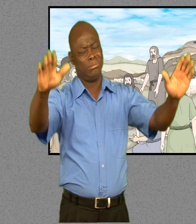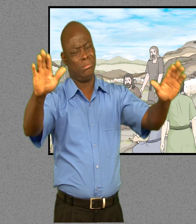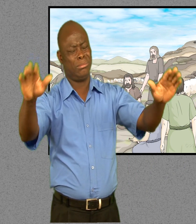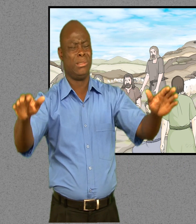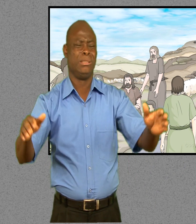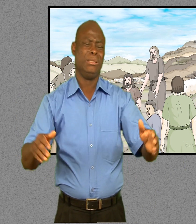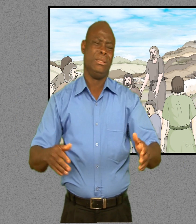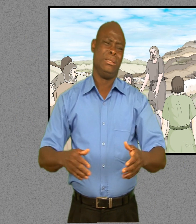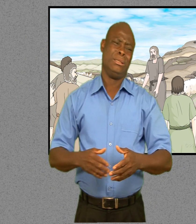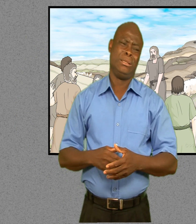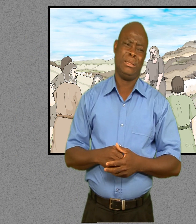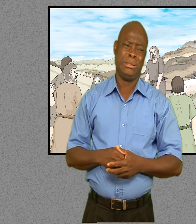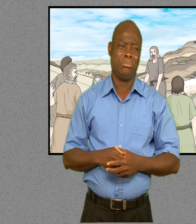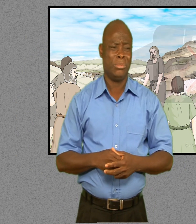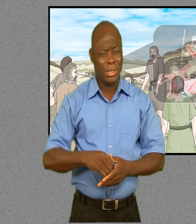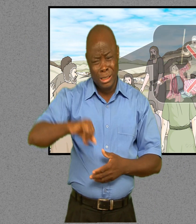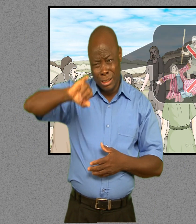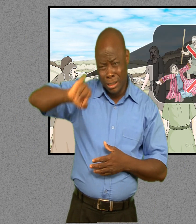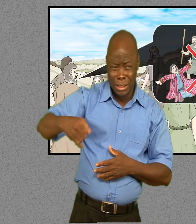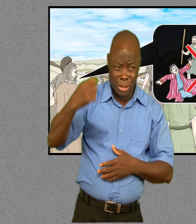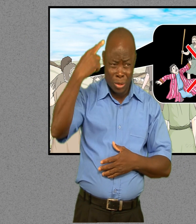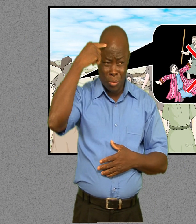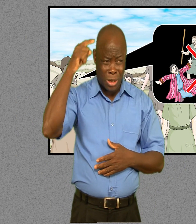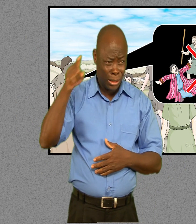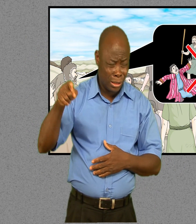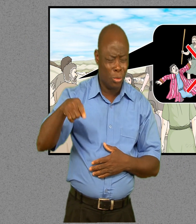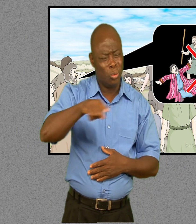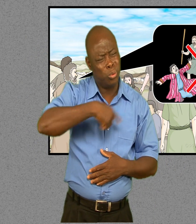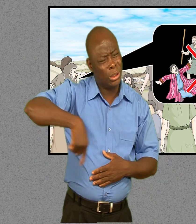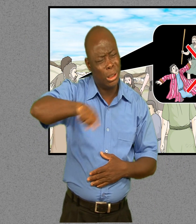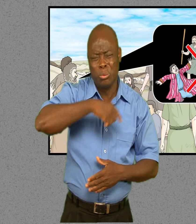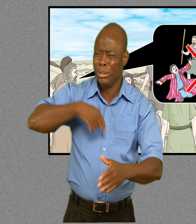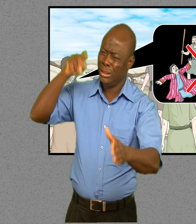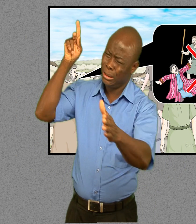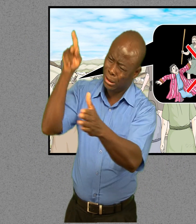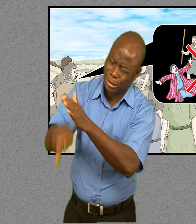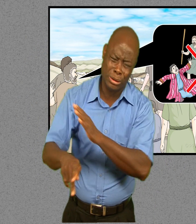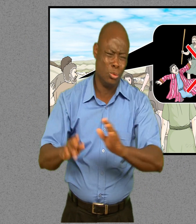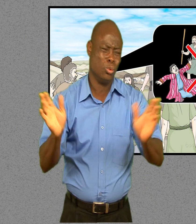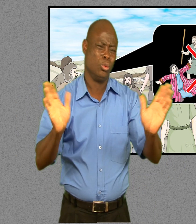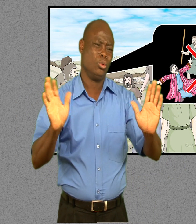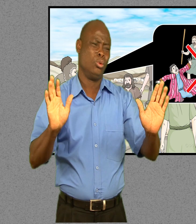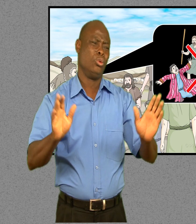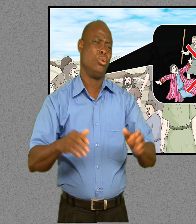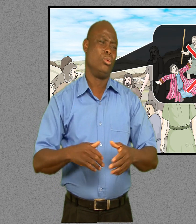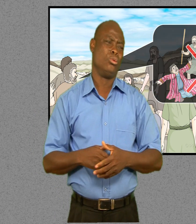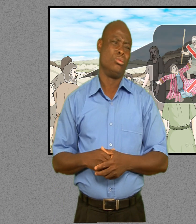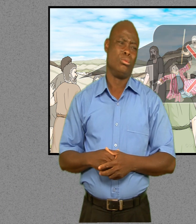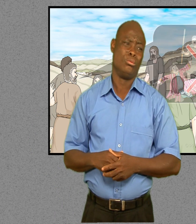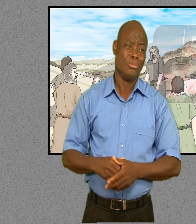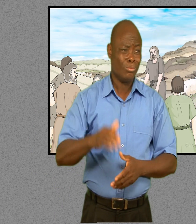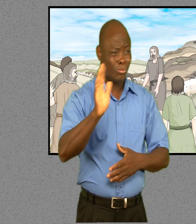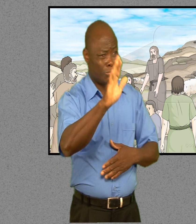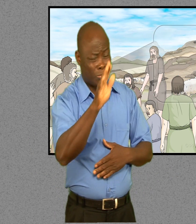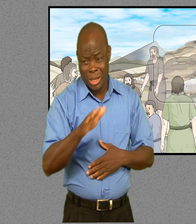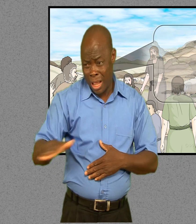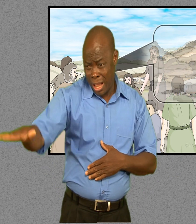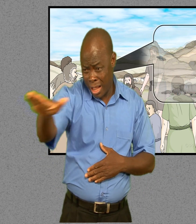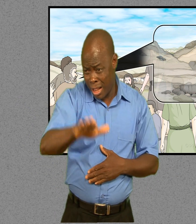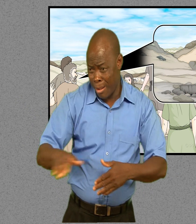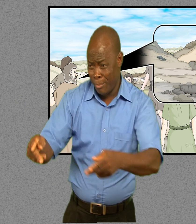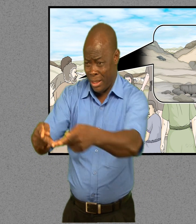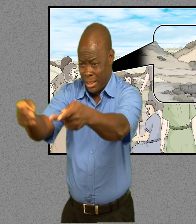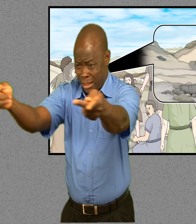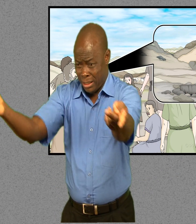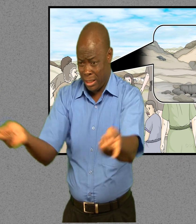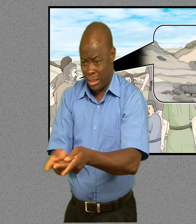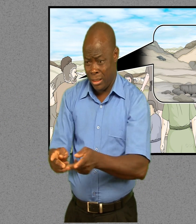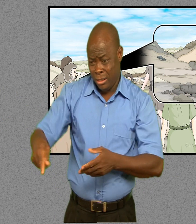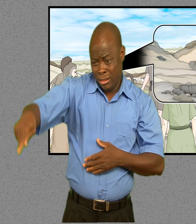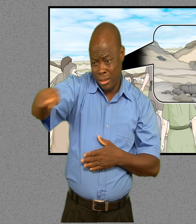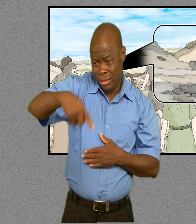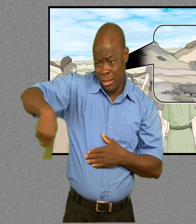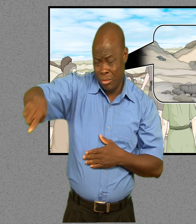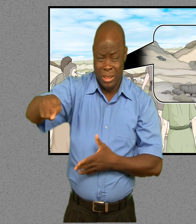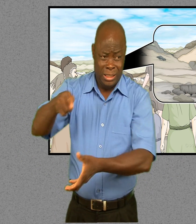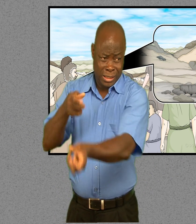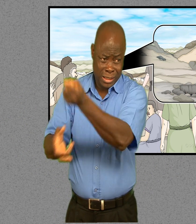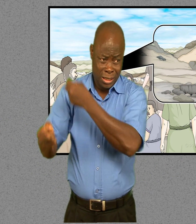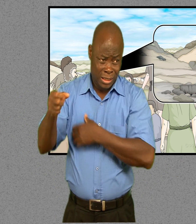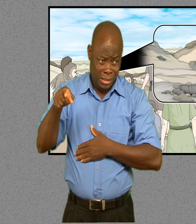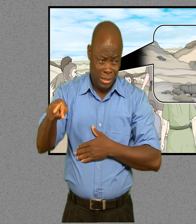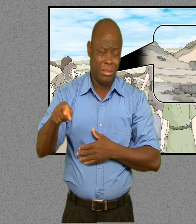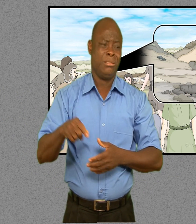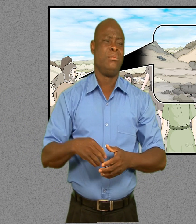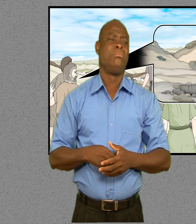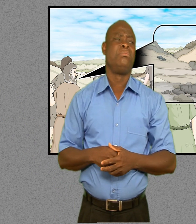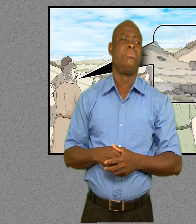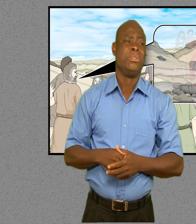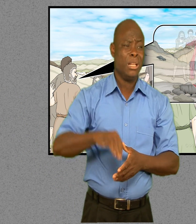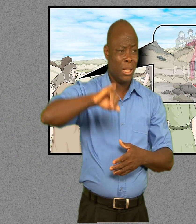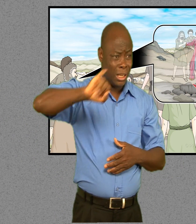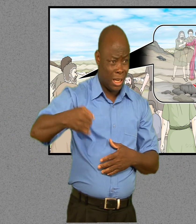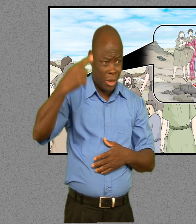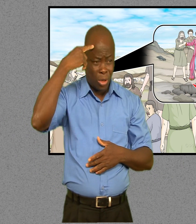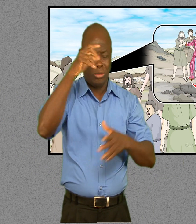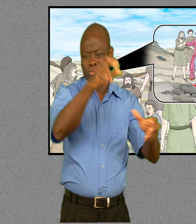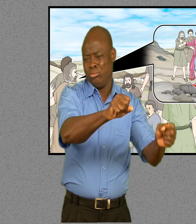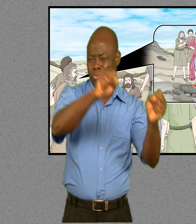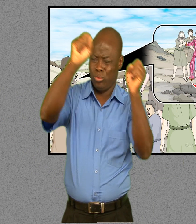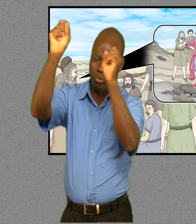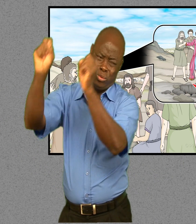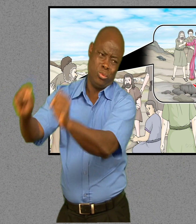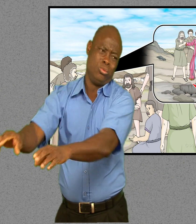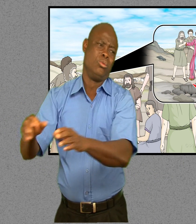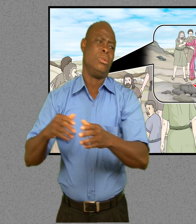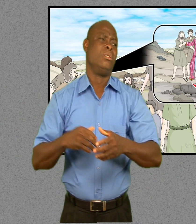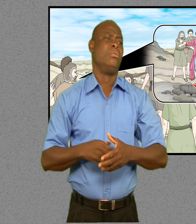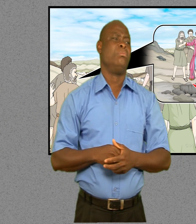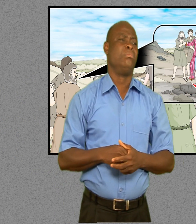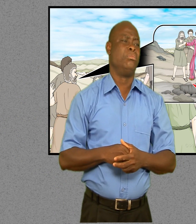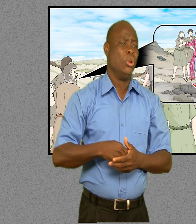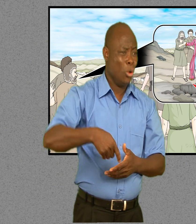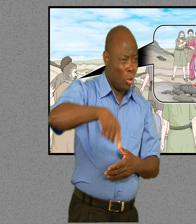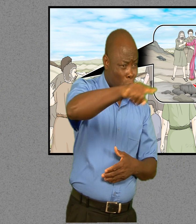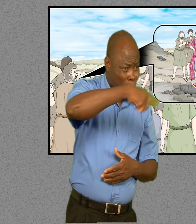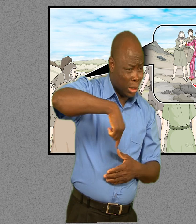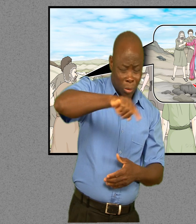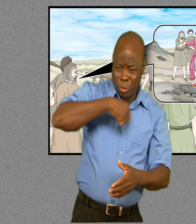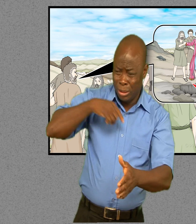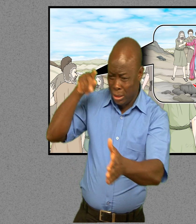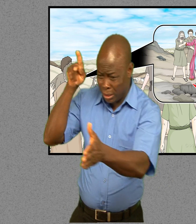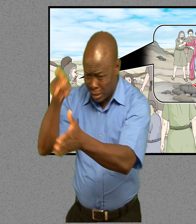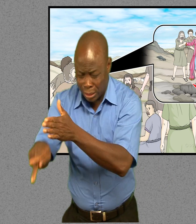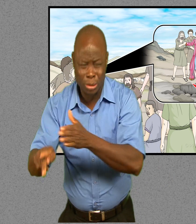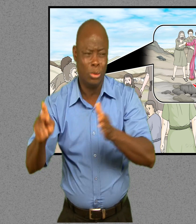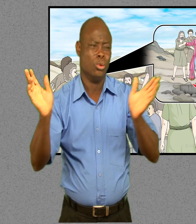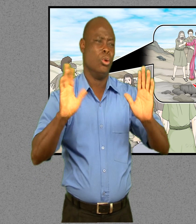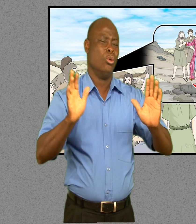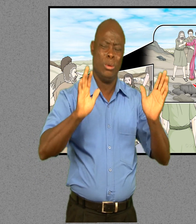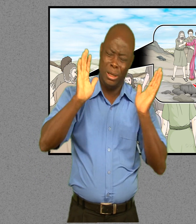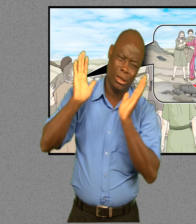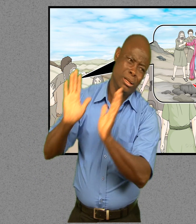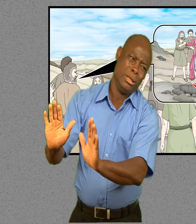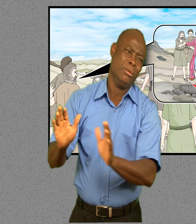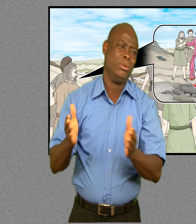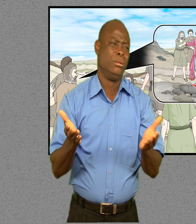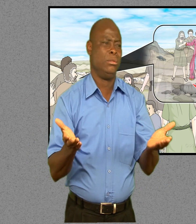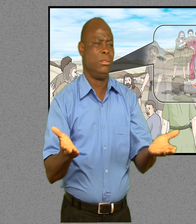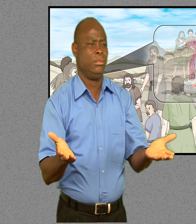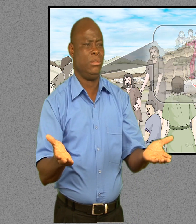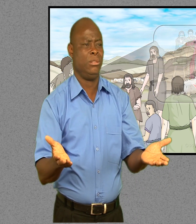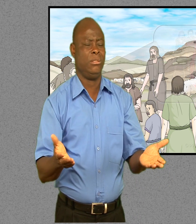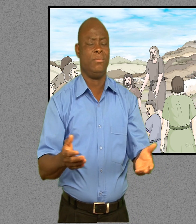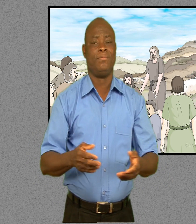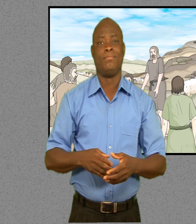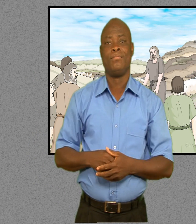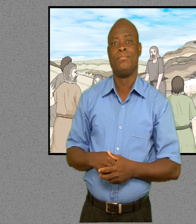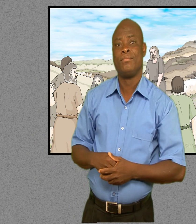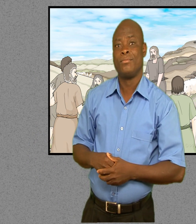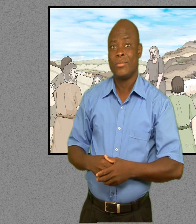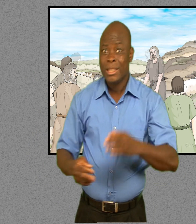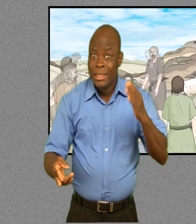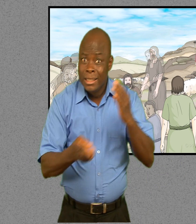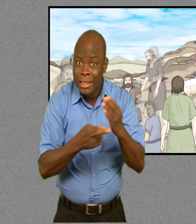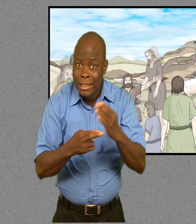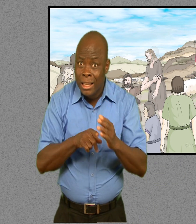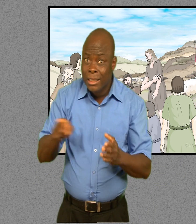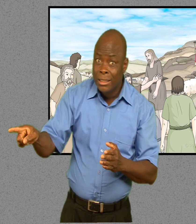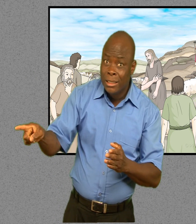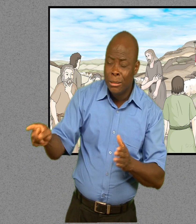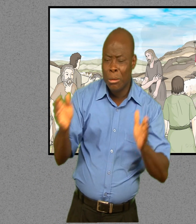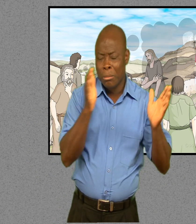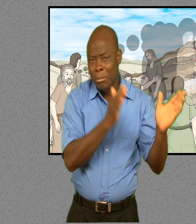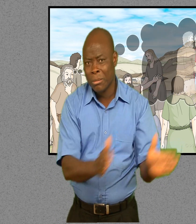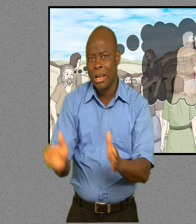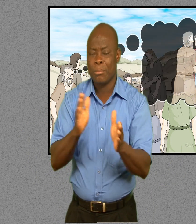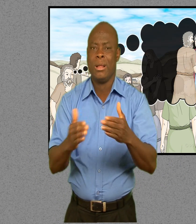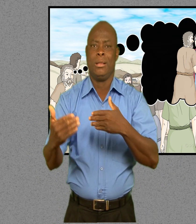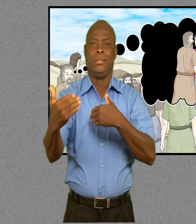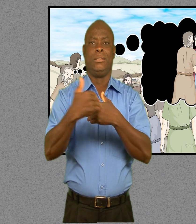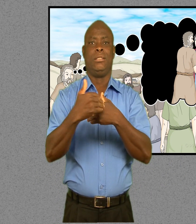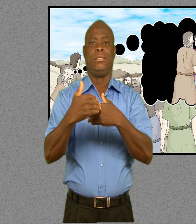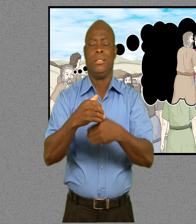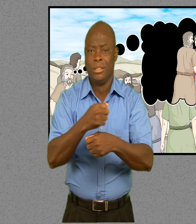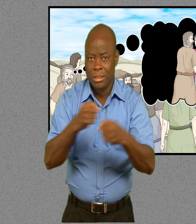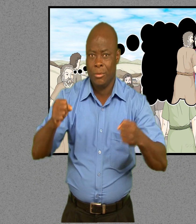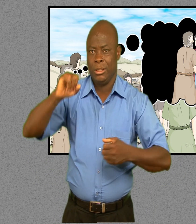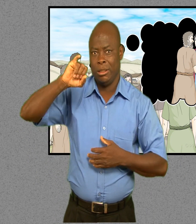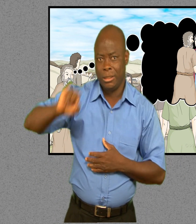“Let us not take his life,” he said. “Do not shed his blood. Throw him into this pit in the wilderness, but do not lay a hand on him.”